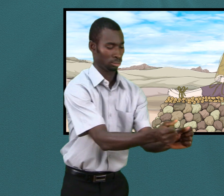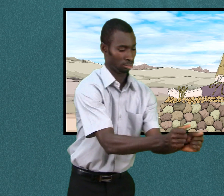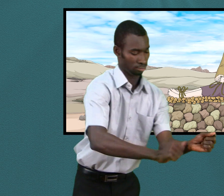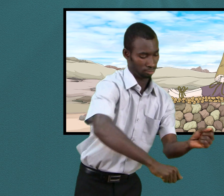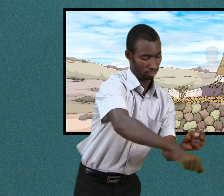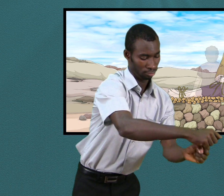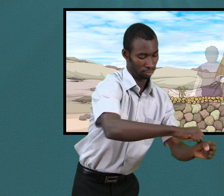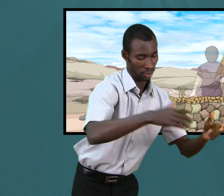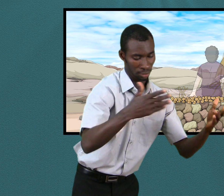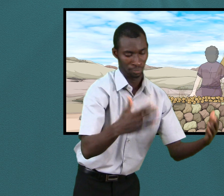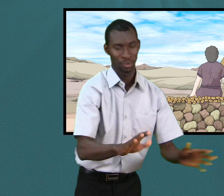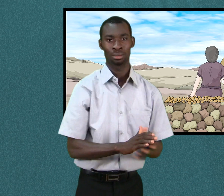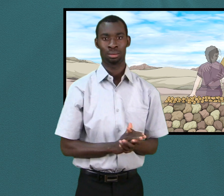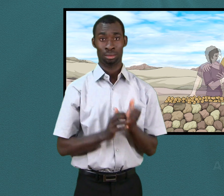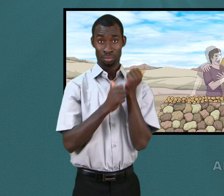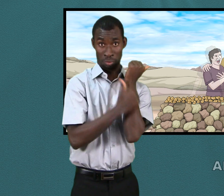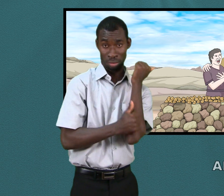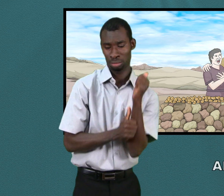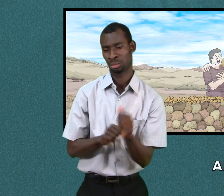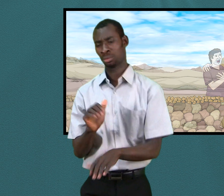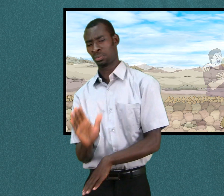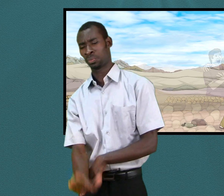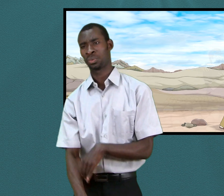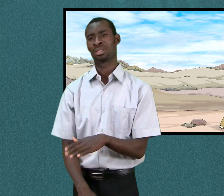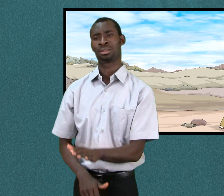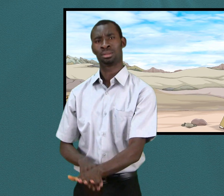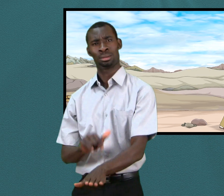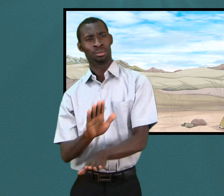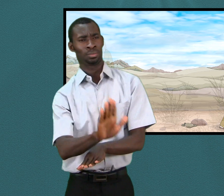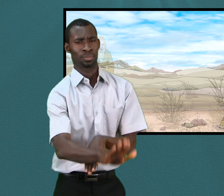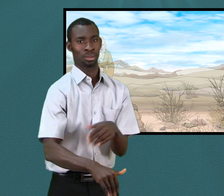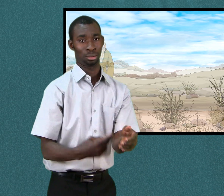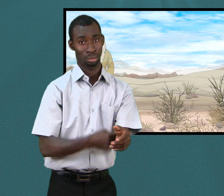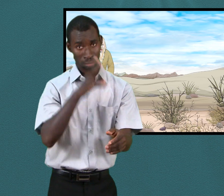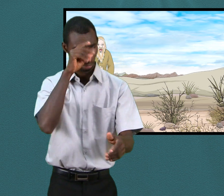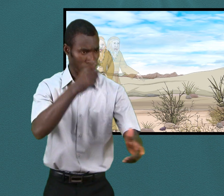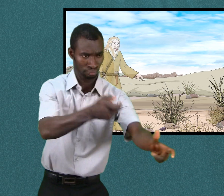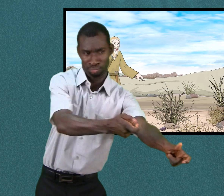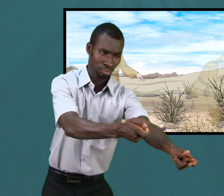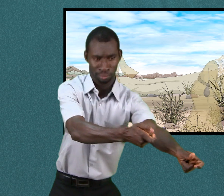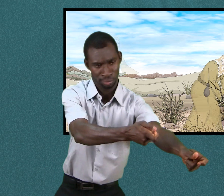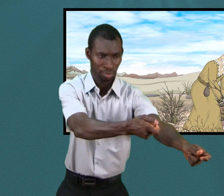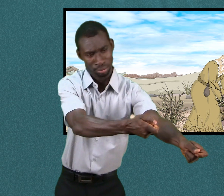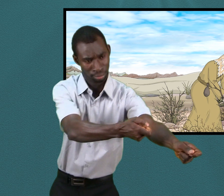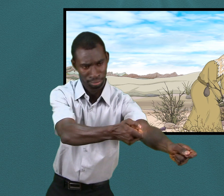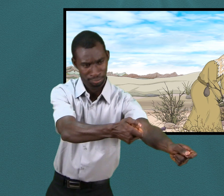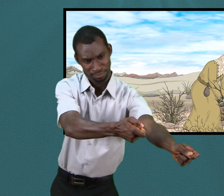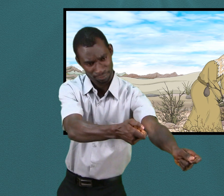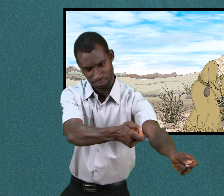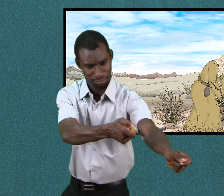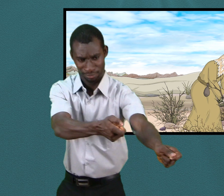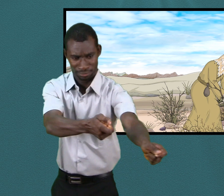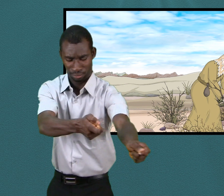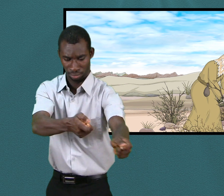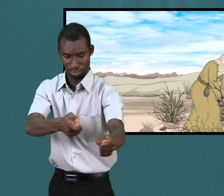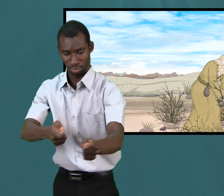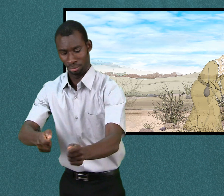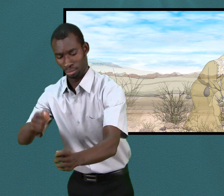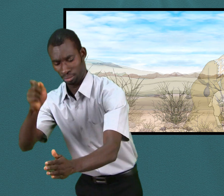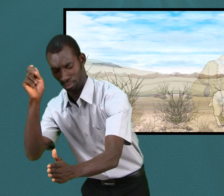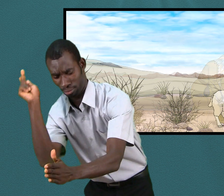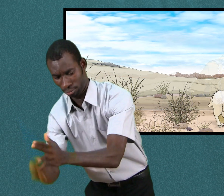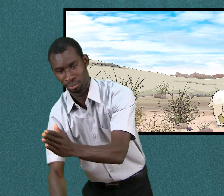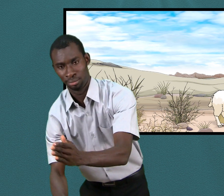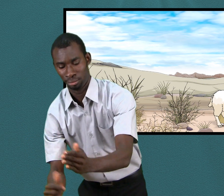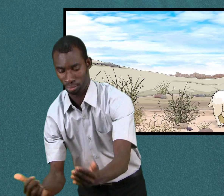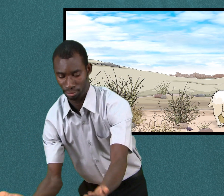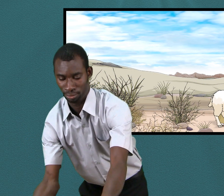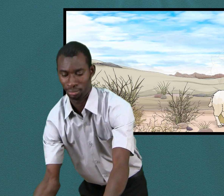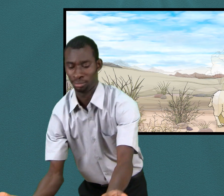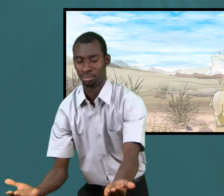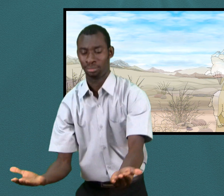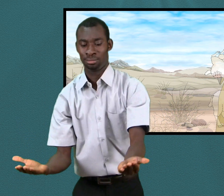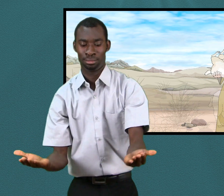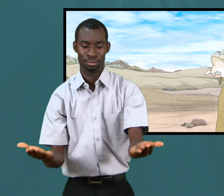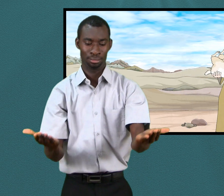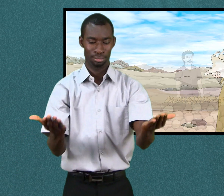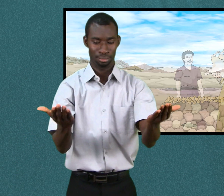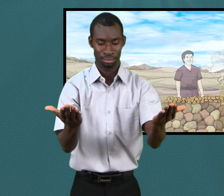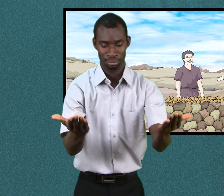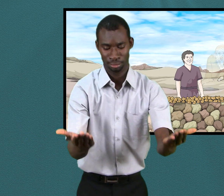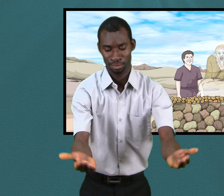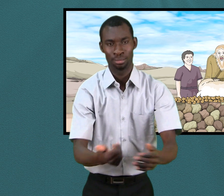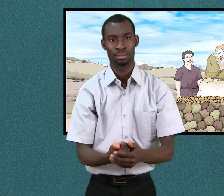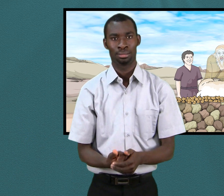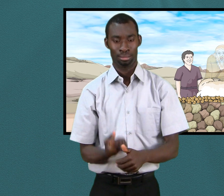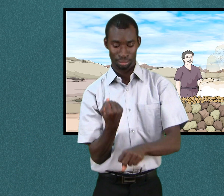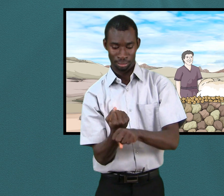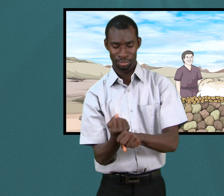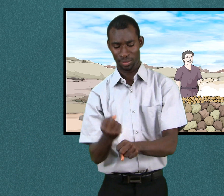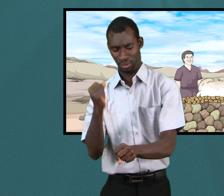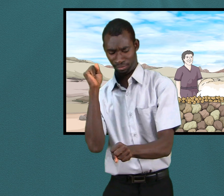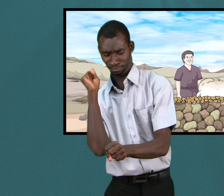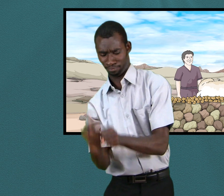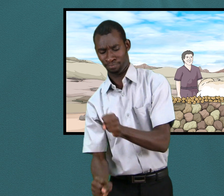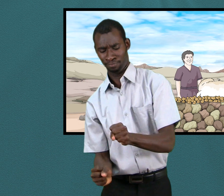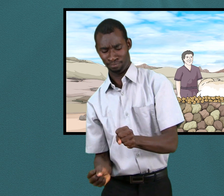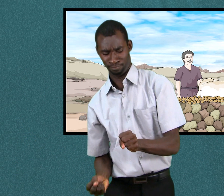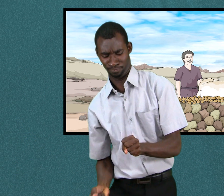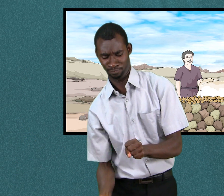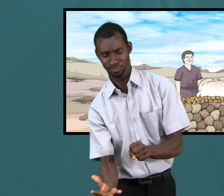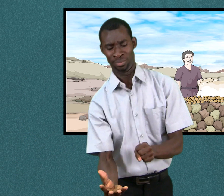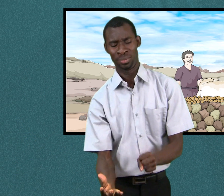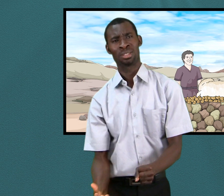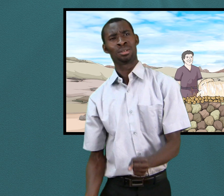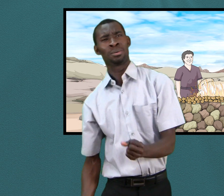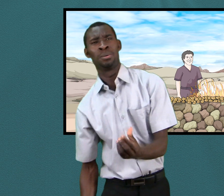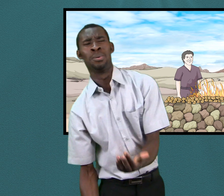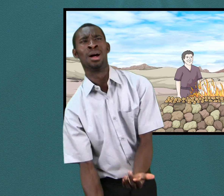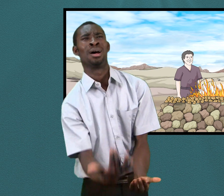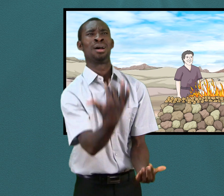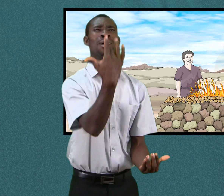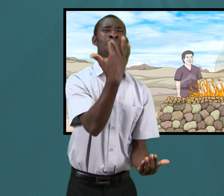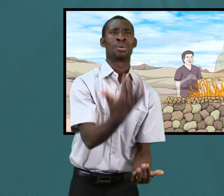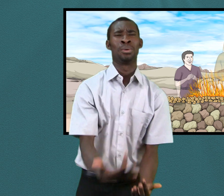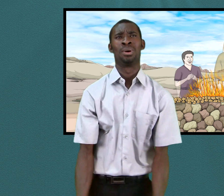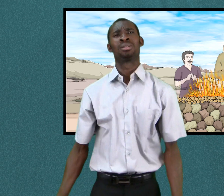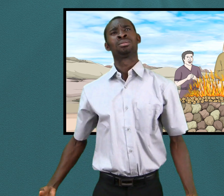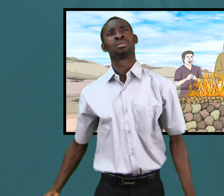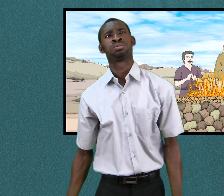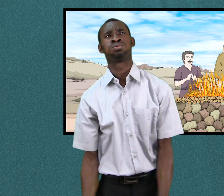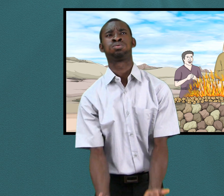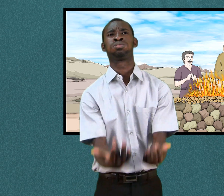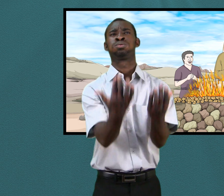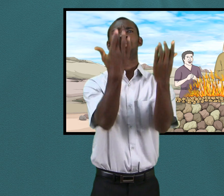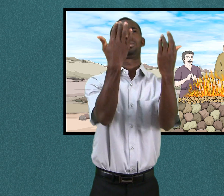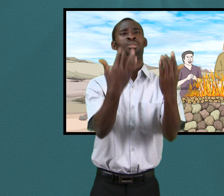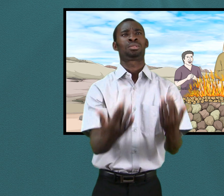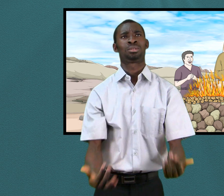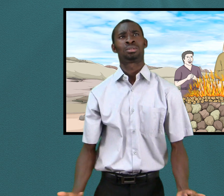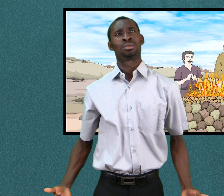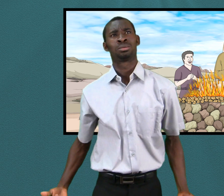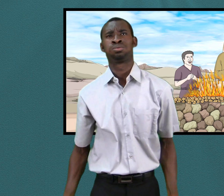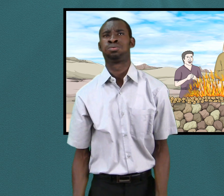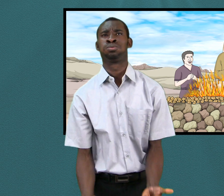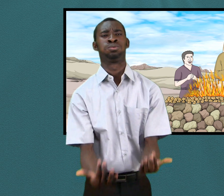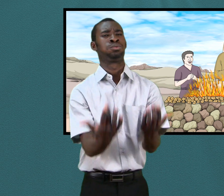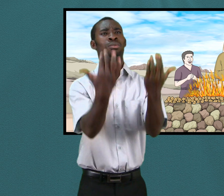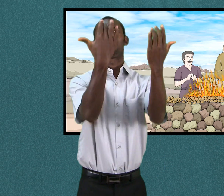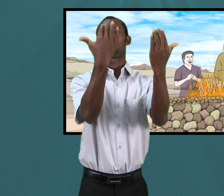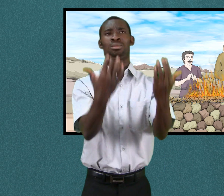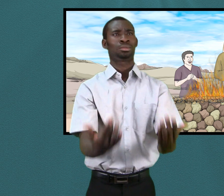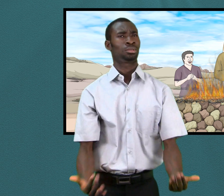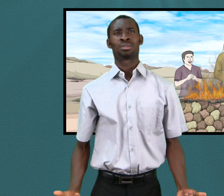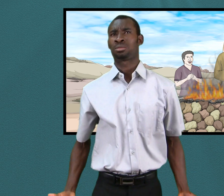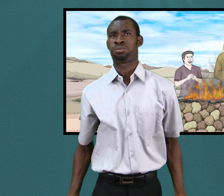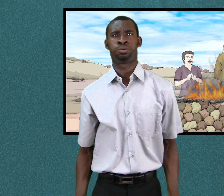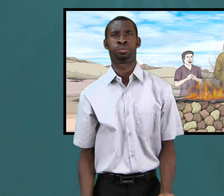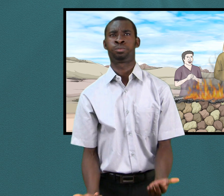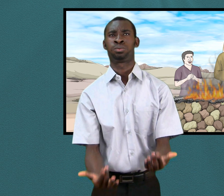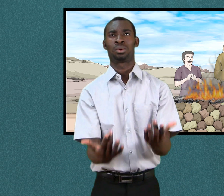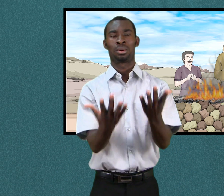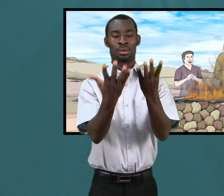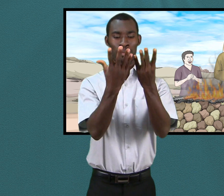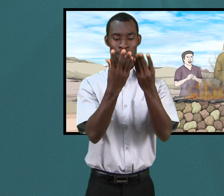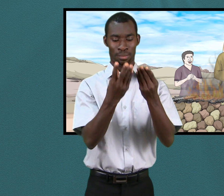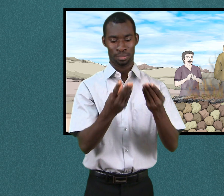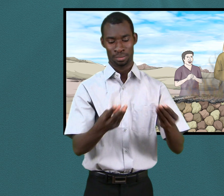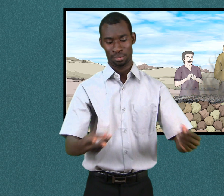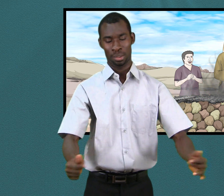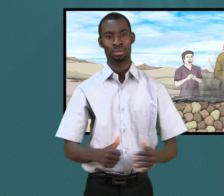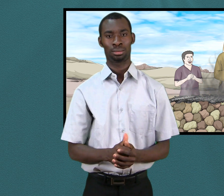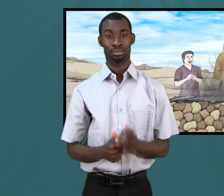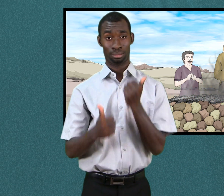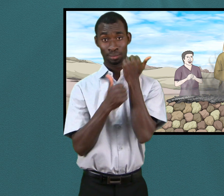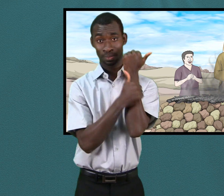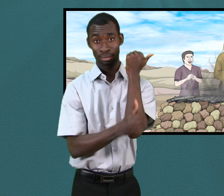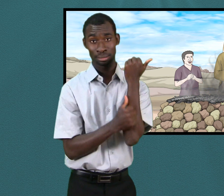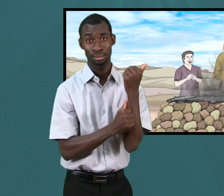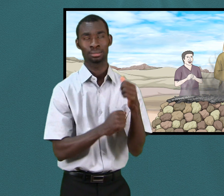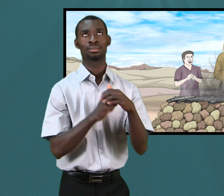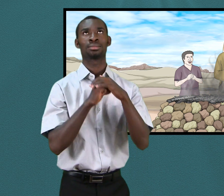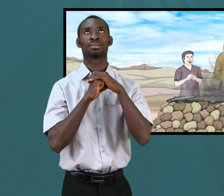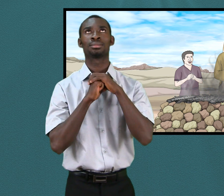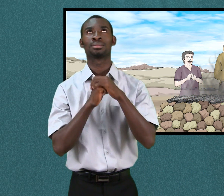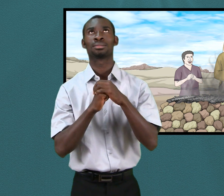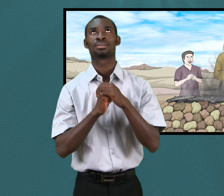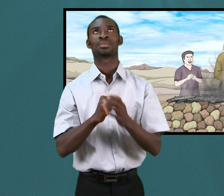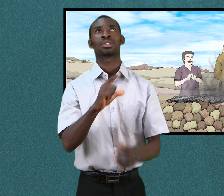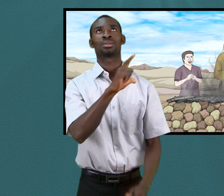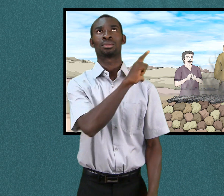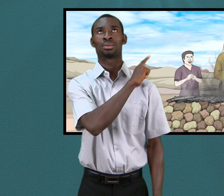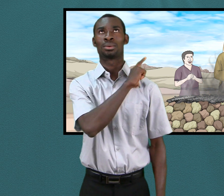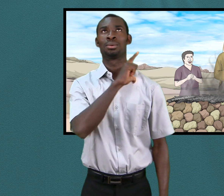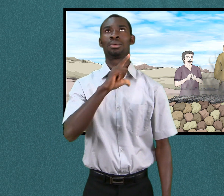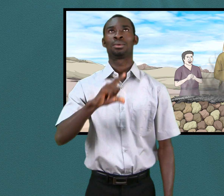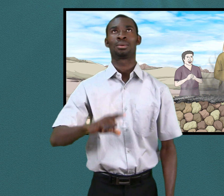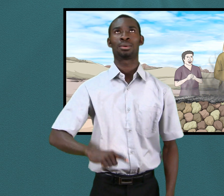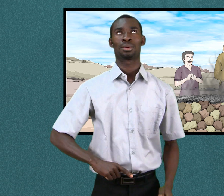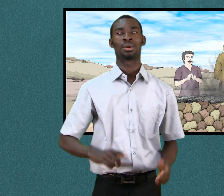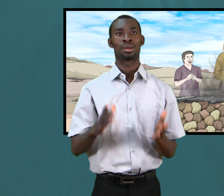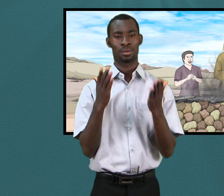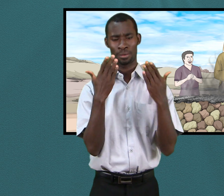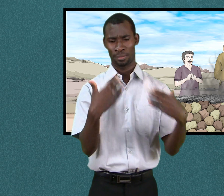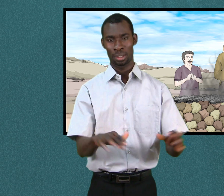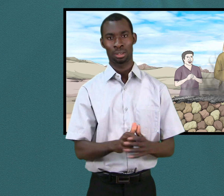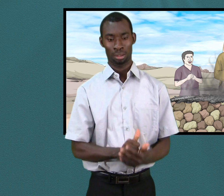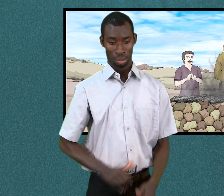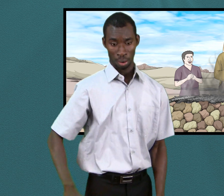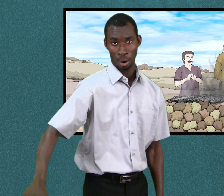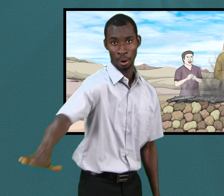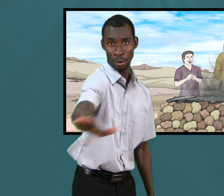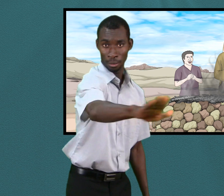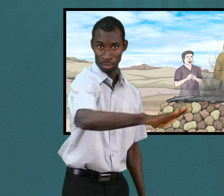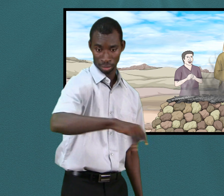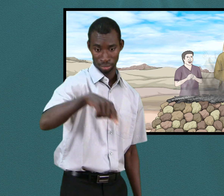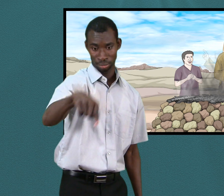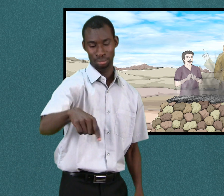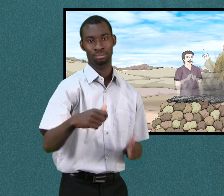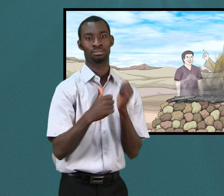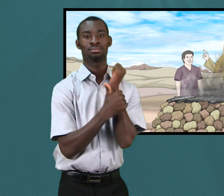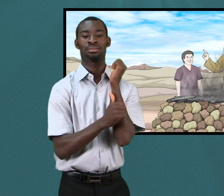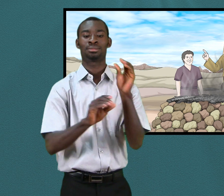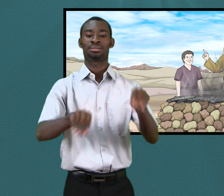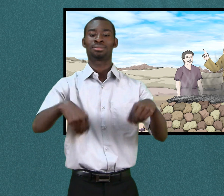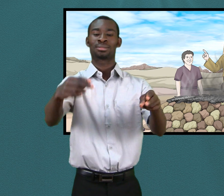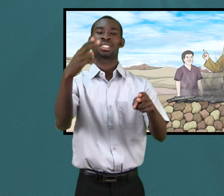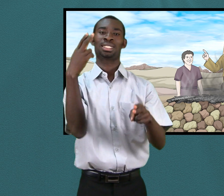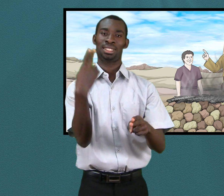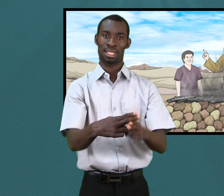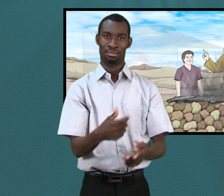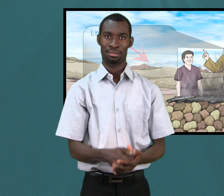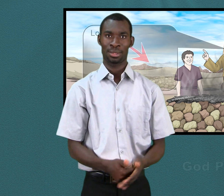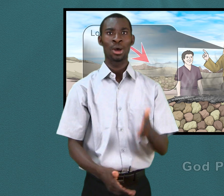So he went and took the ram and offered it as a burnt offering in place of his son.